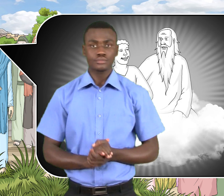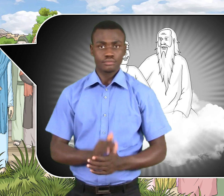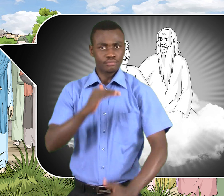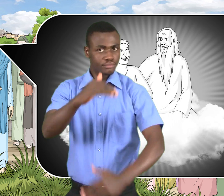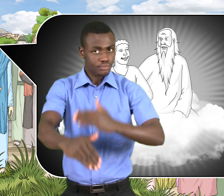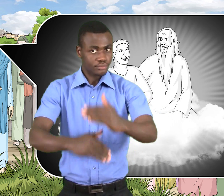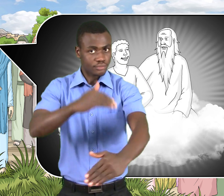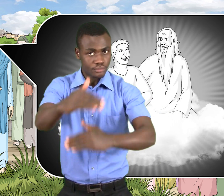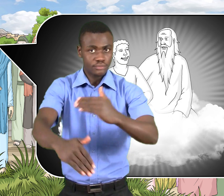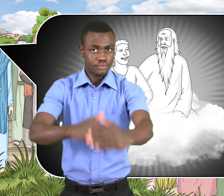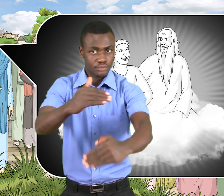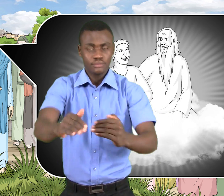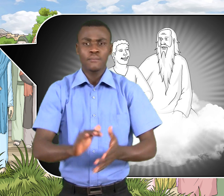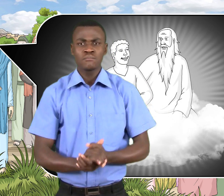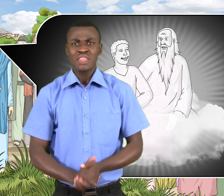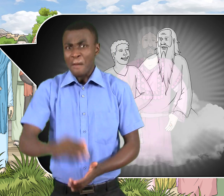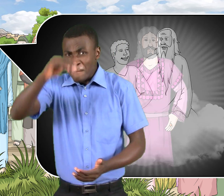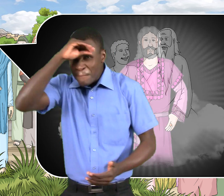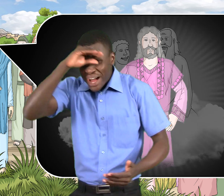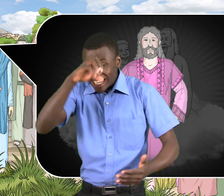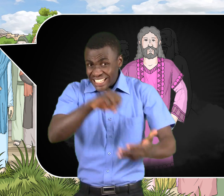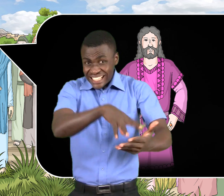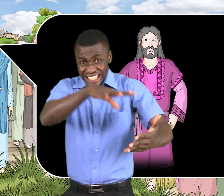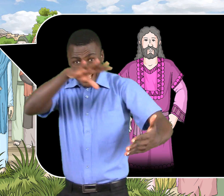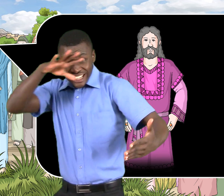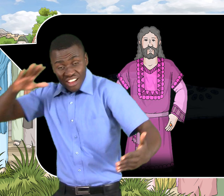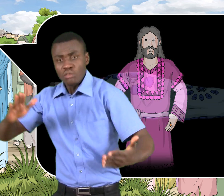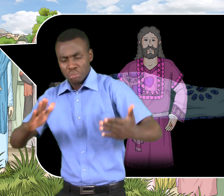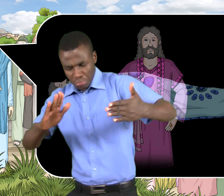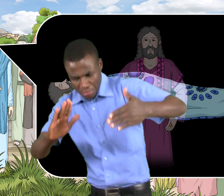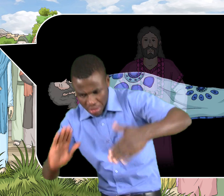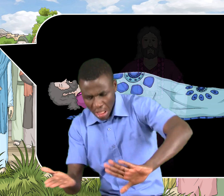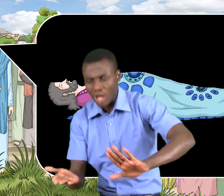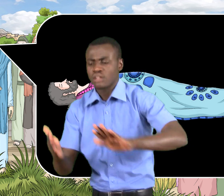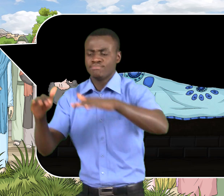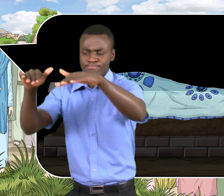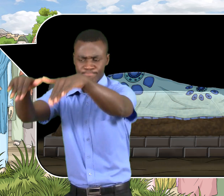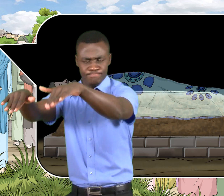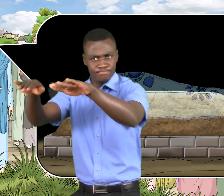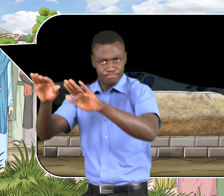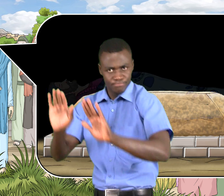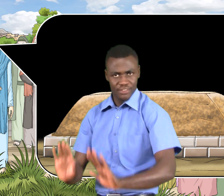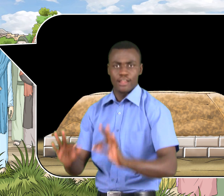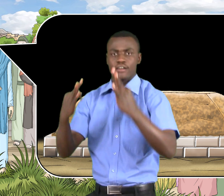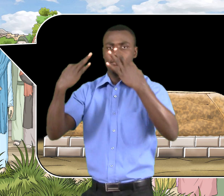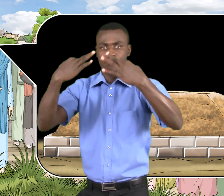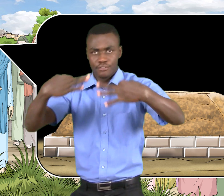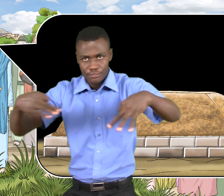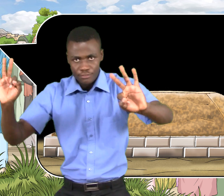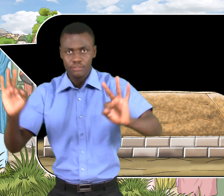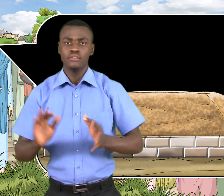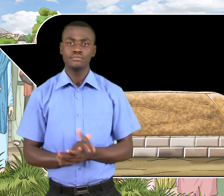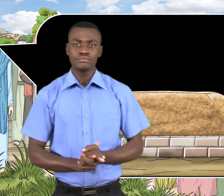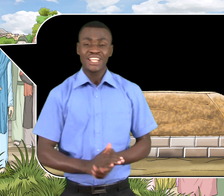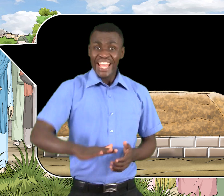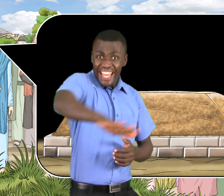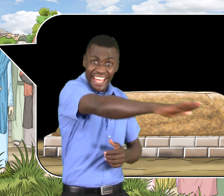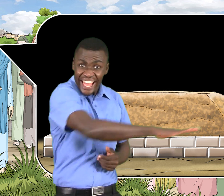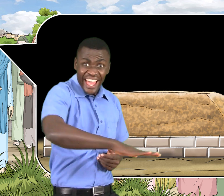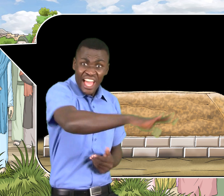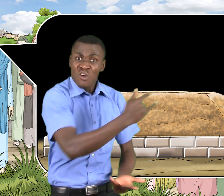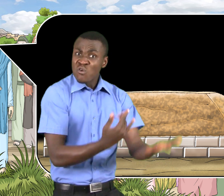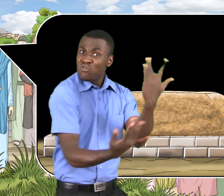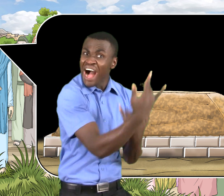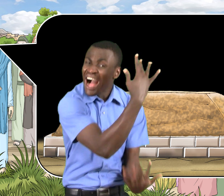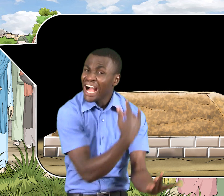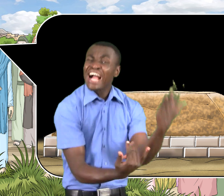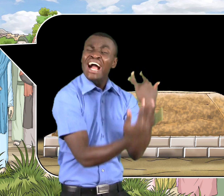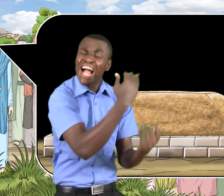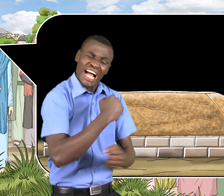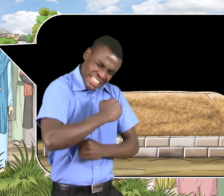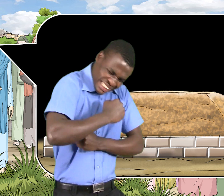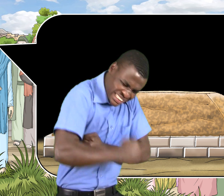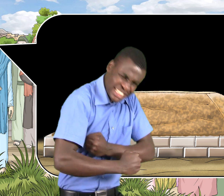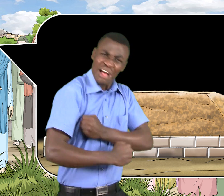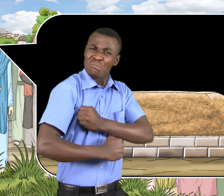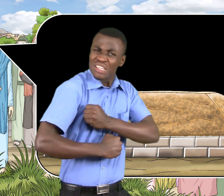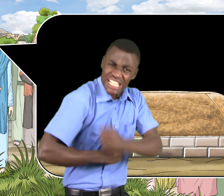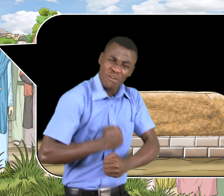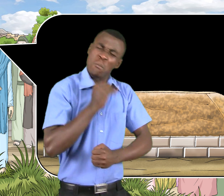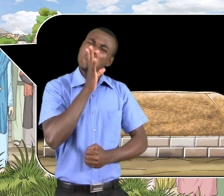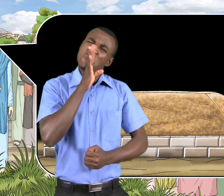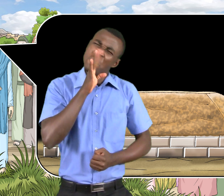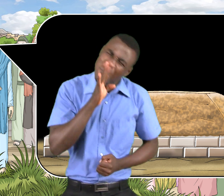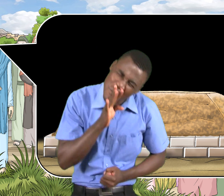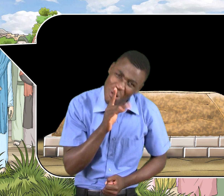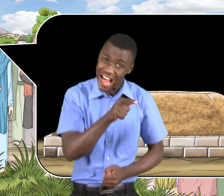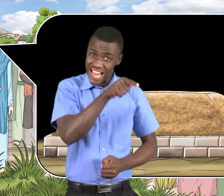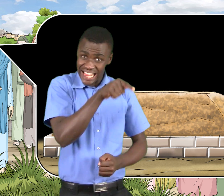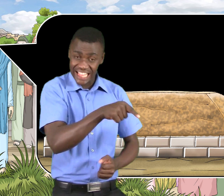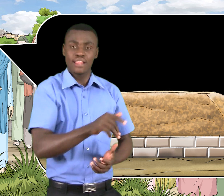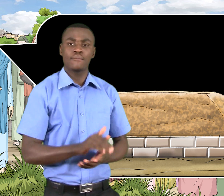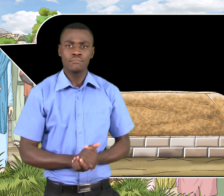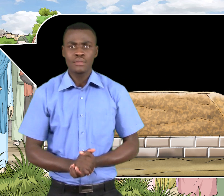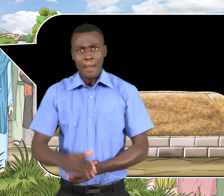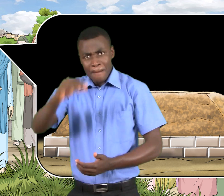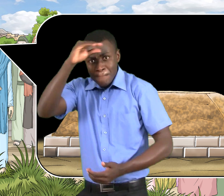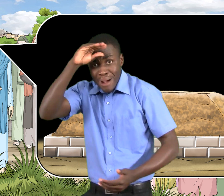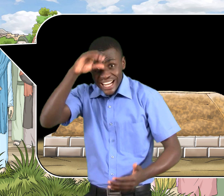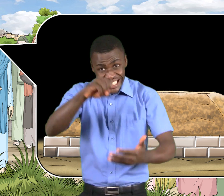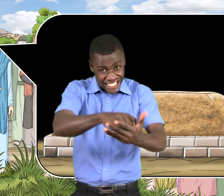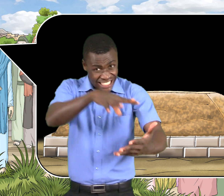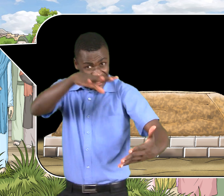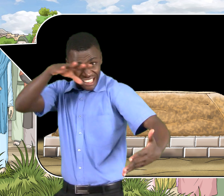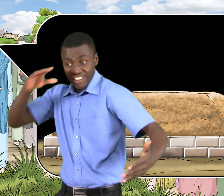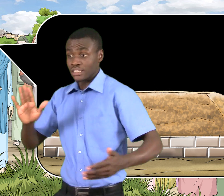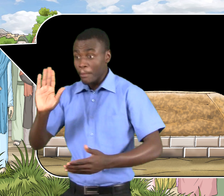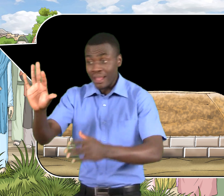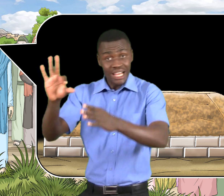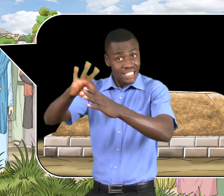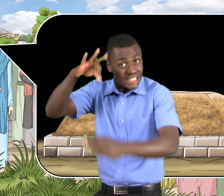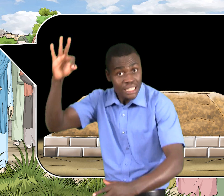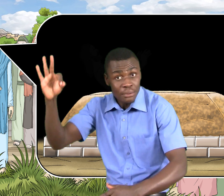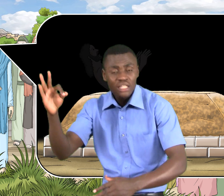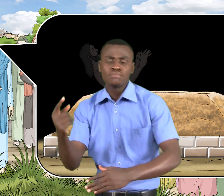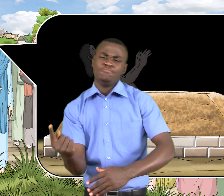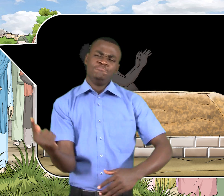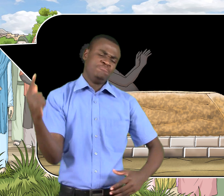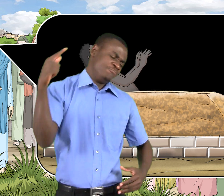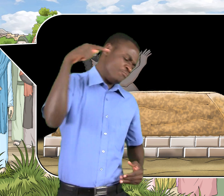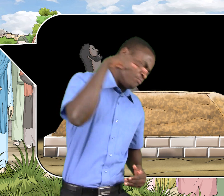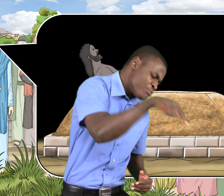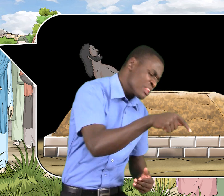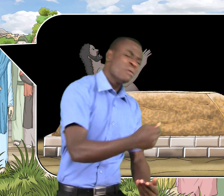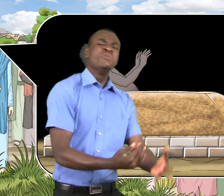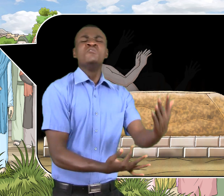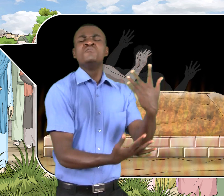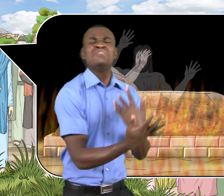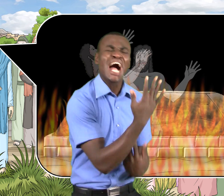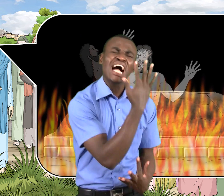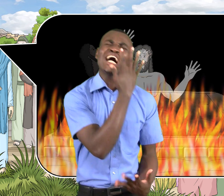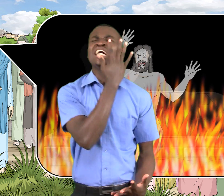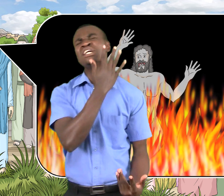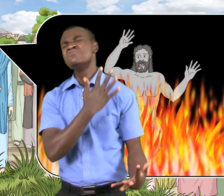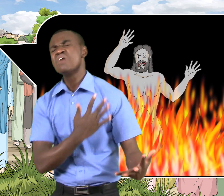And the rich man also died and was buried.